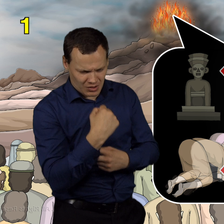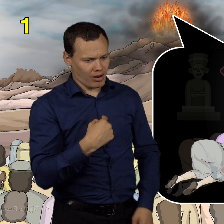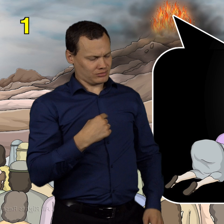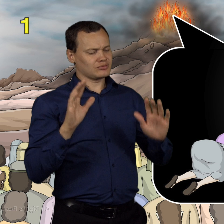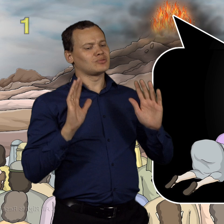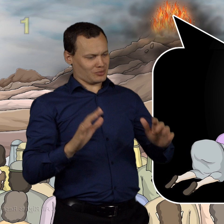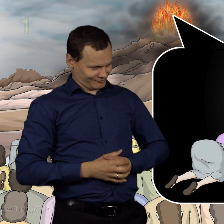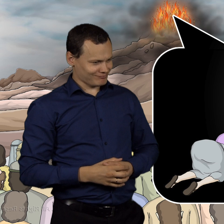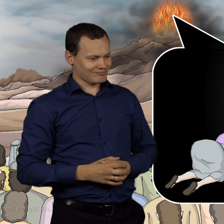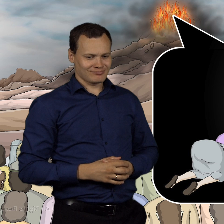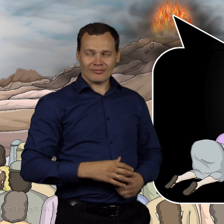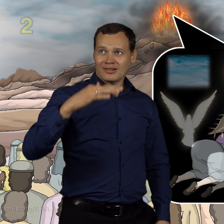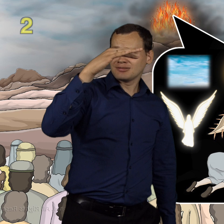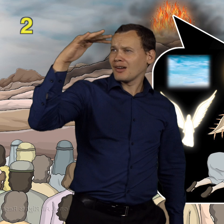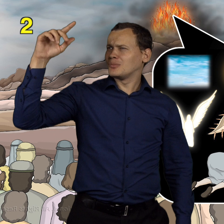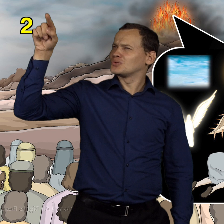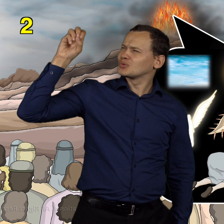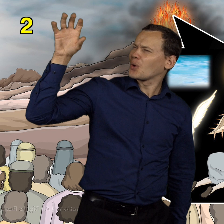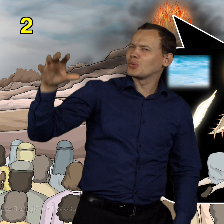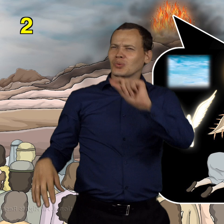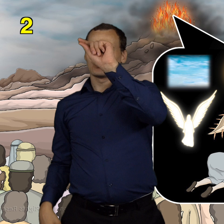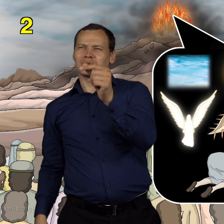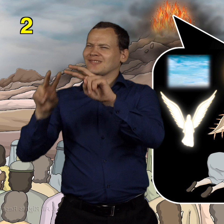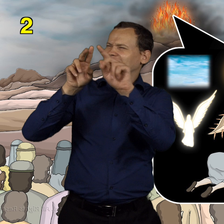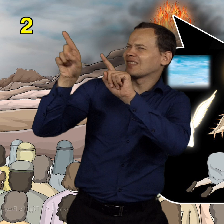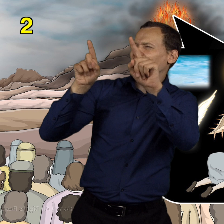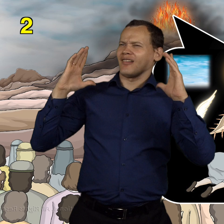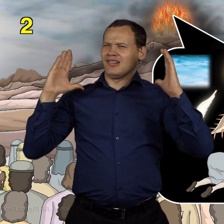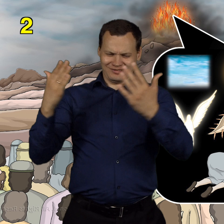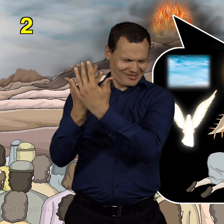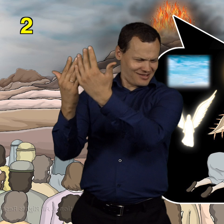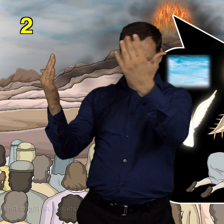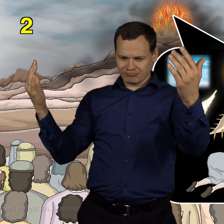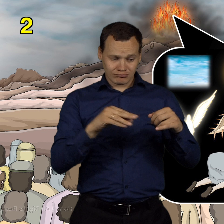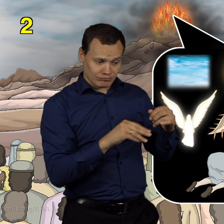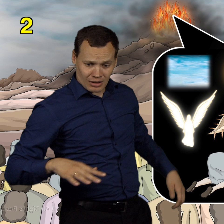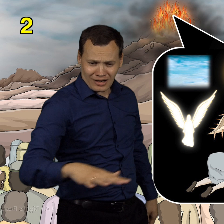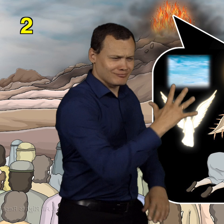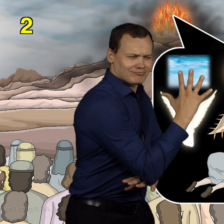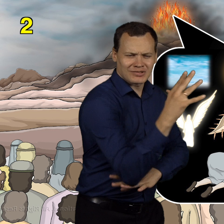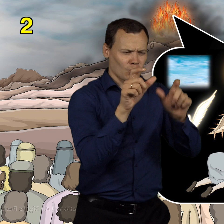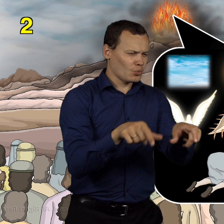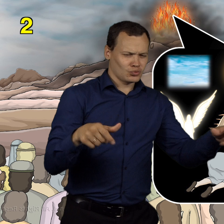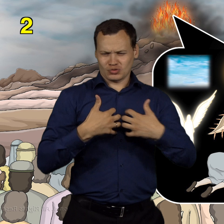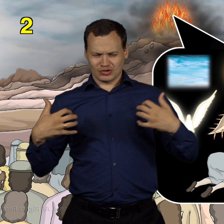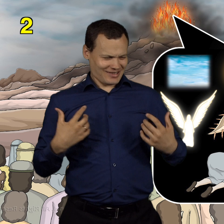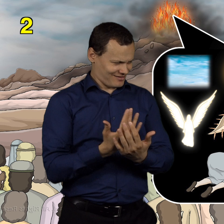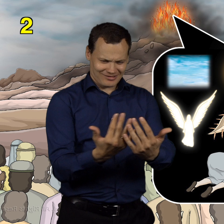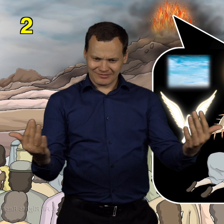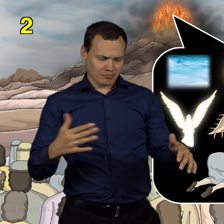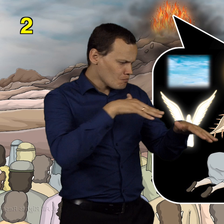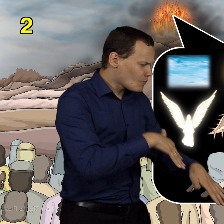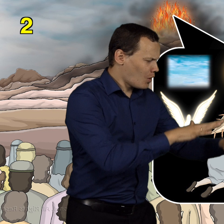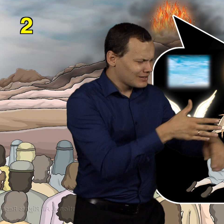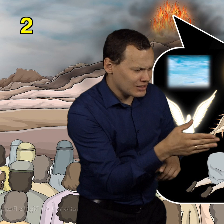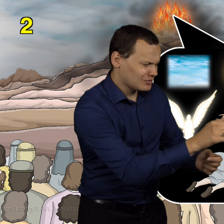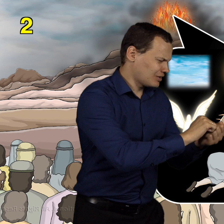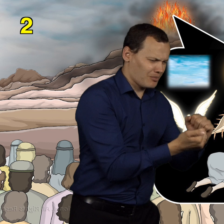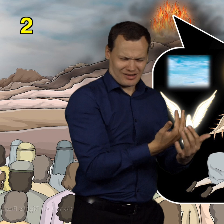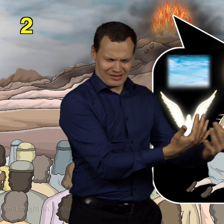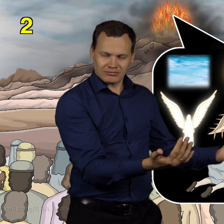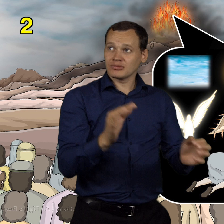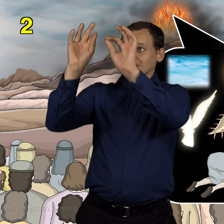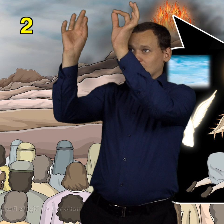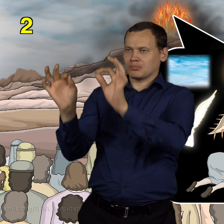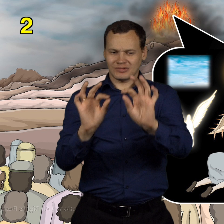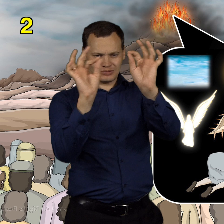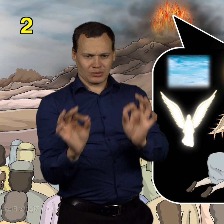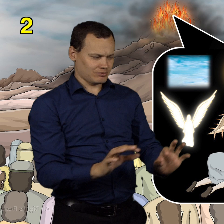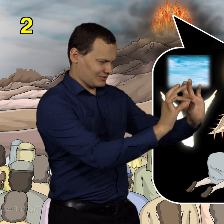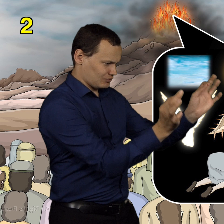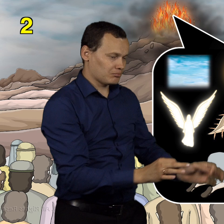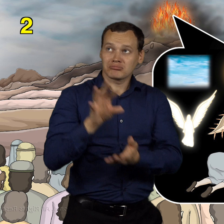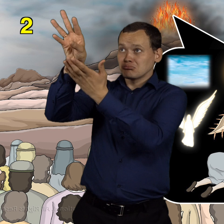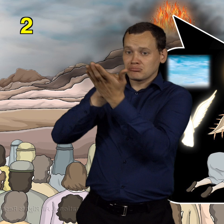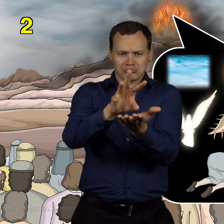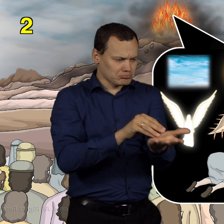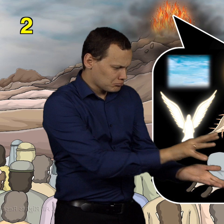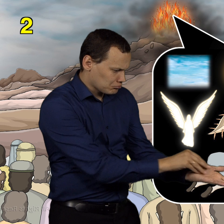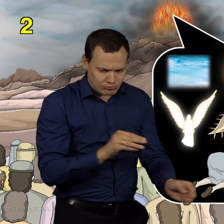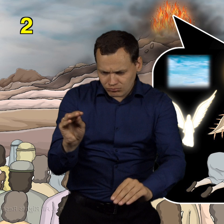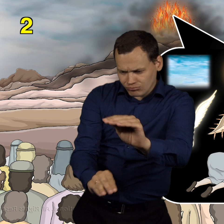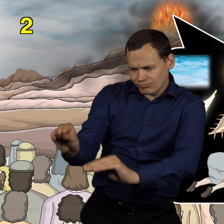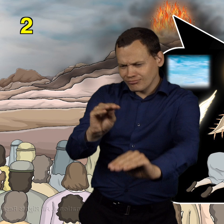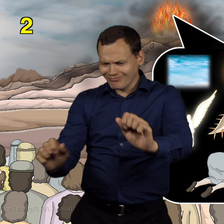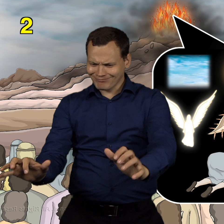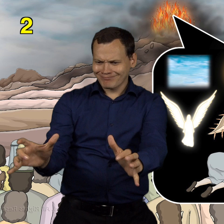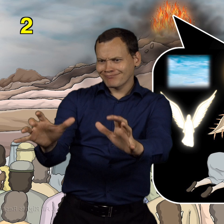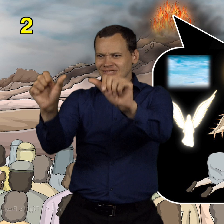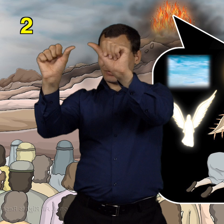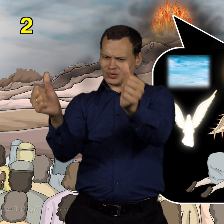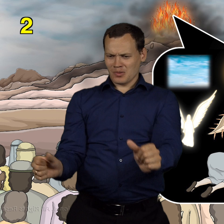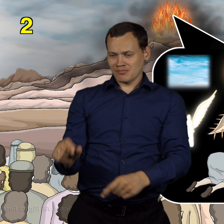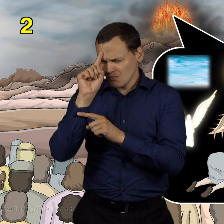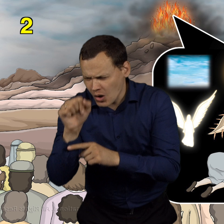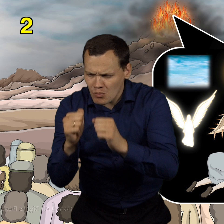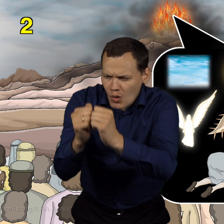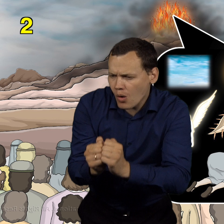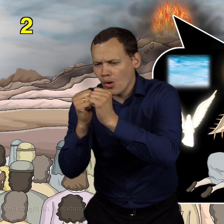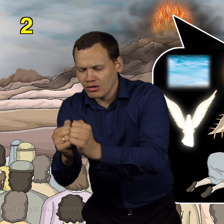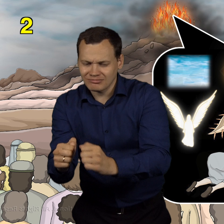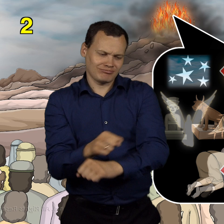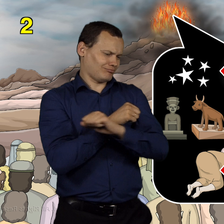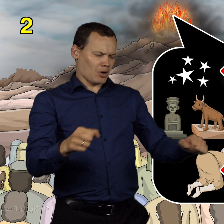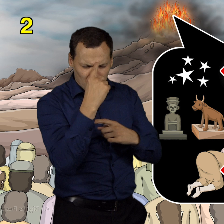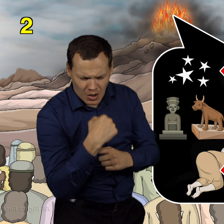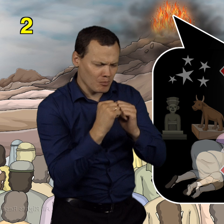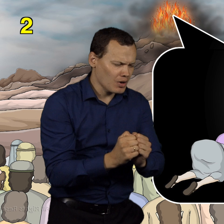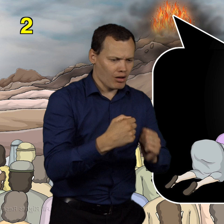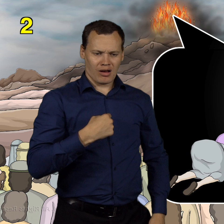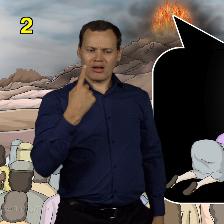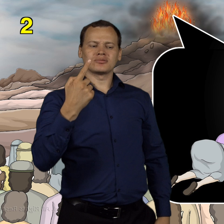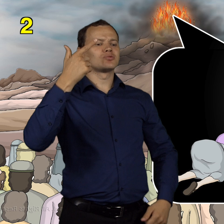You shall not make for yourself an idol in the form of anything in the heavens above, on the earth below, or in the waters beneath.